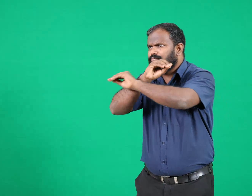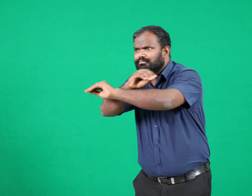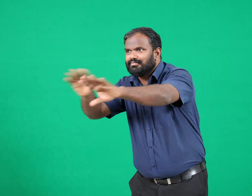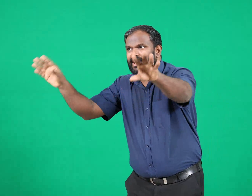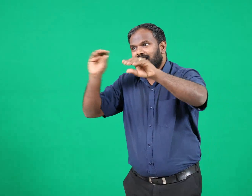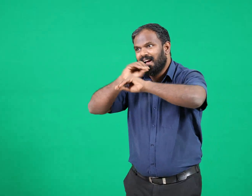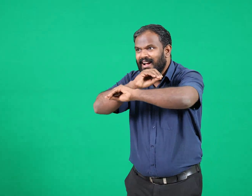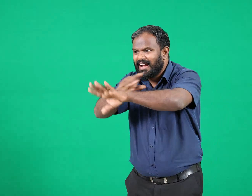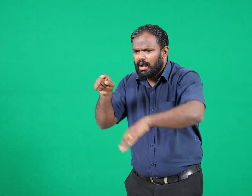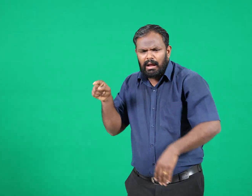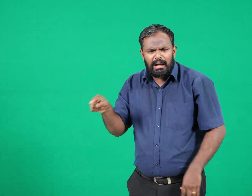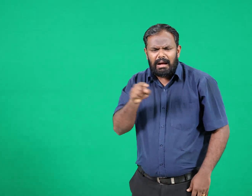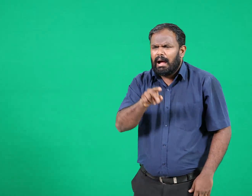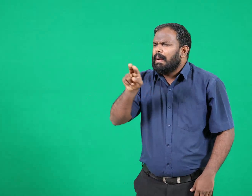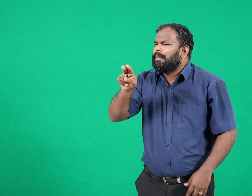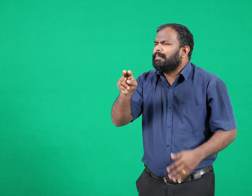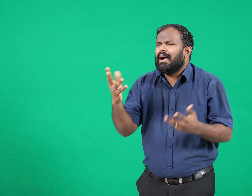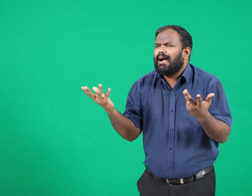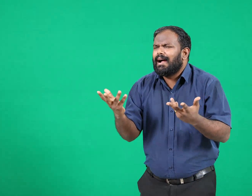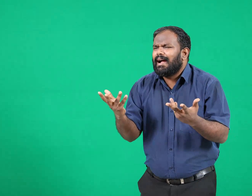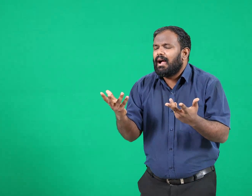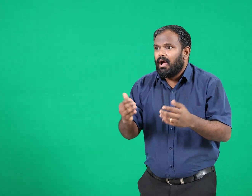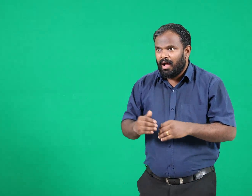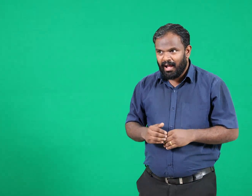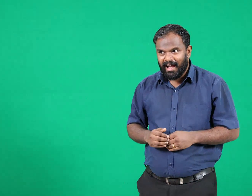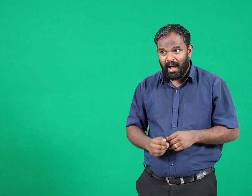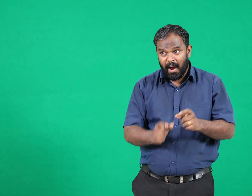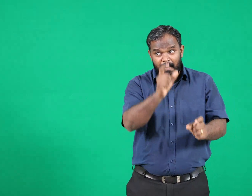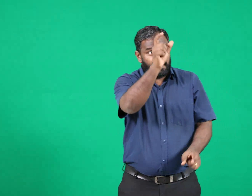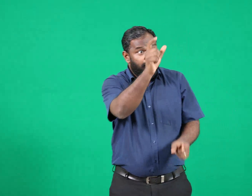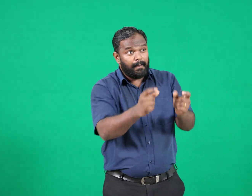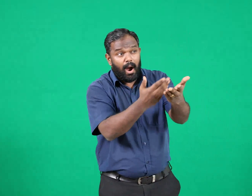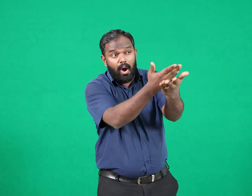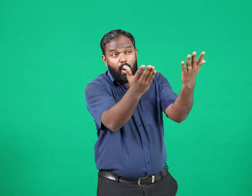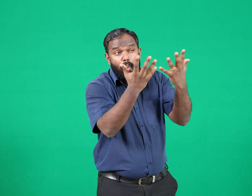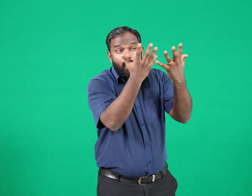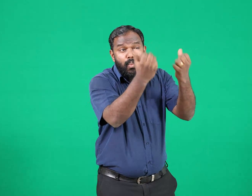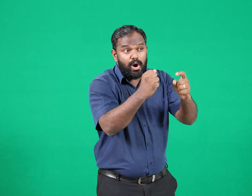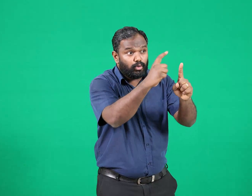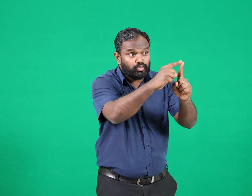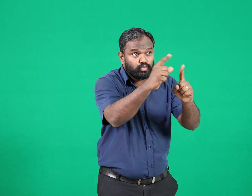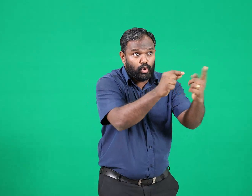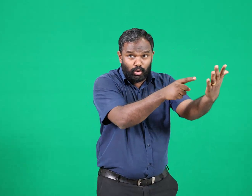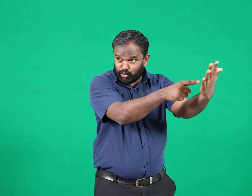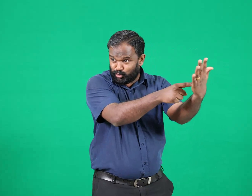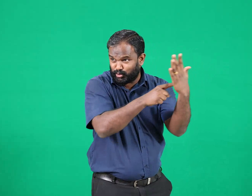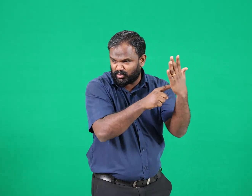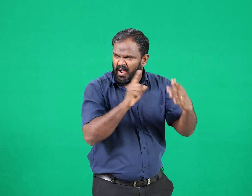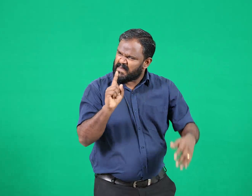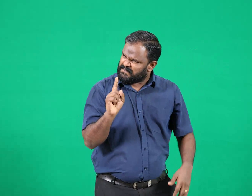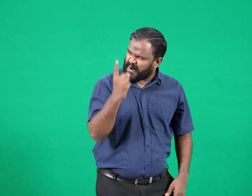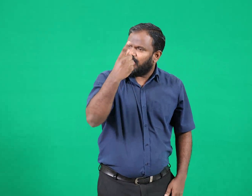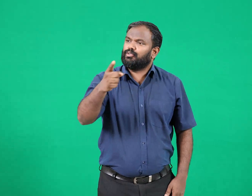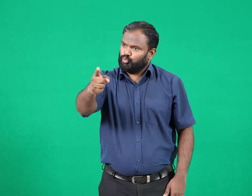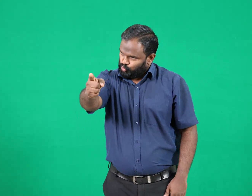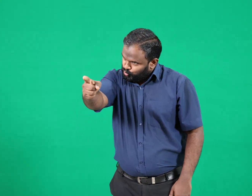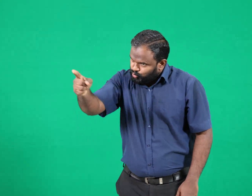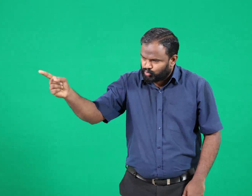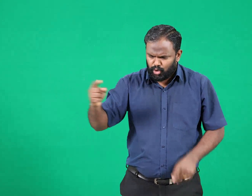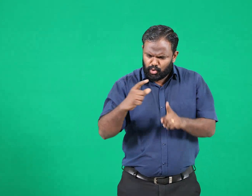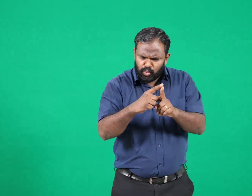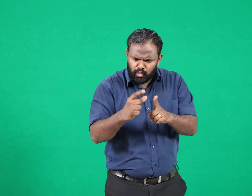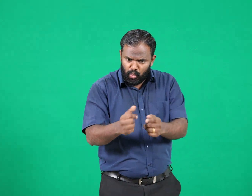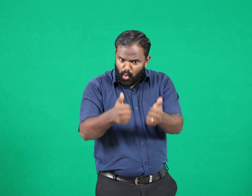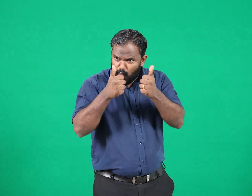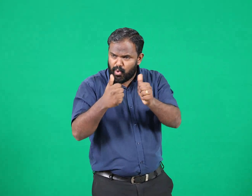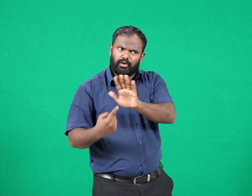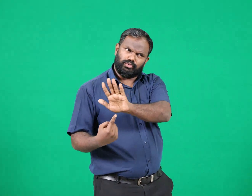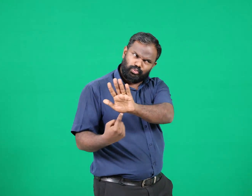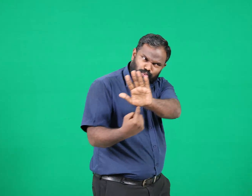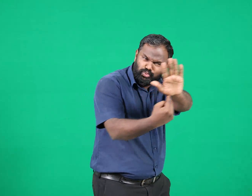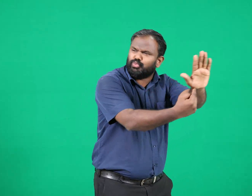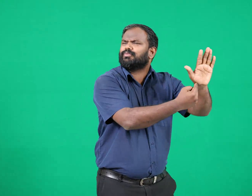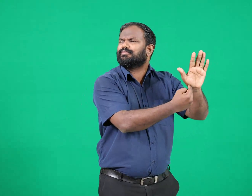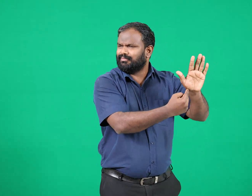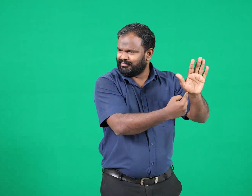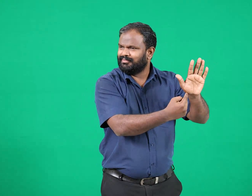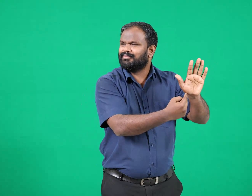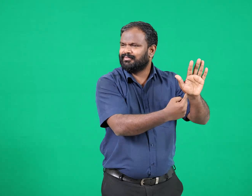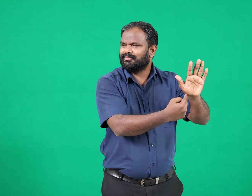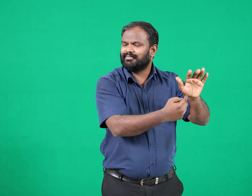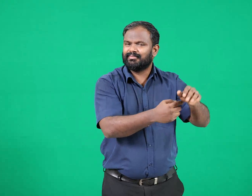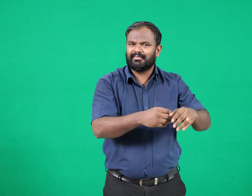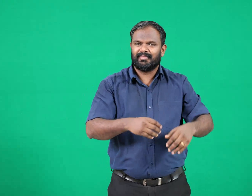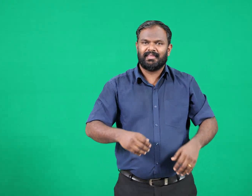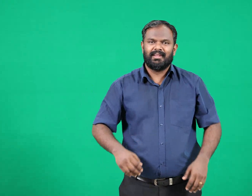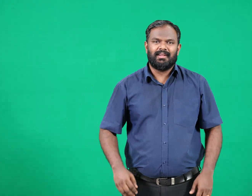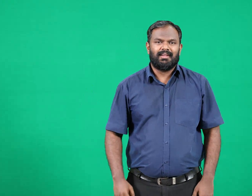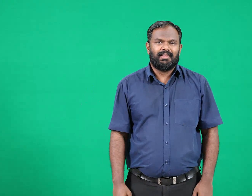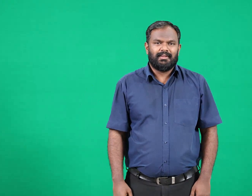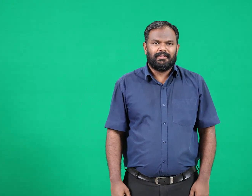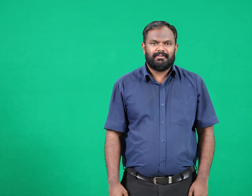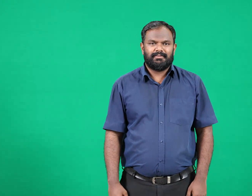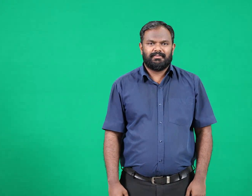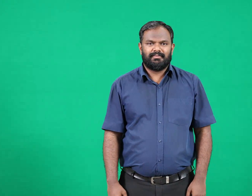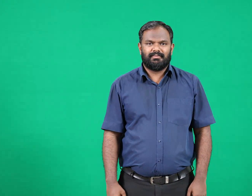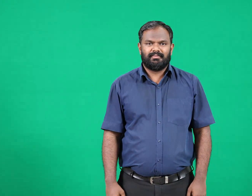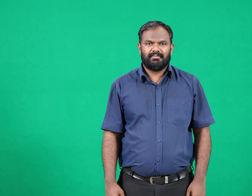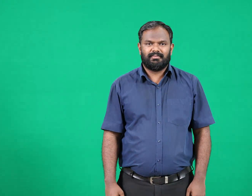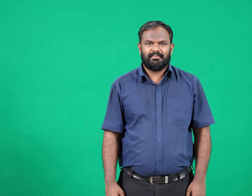For this is the essence of the Law and the Prophets.